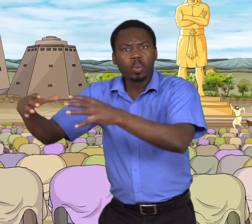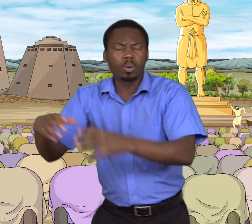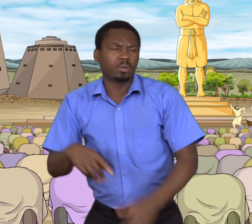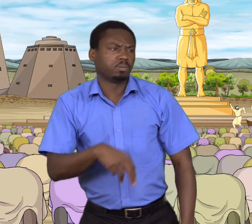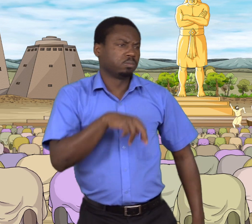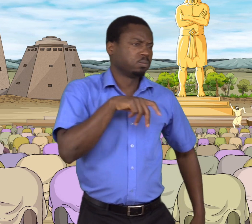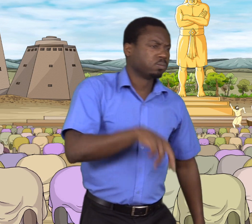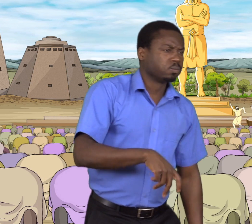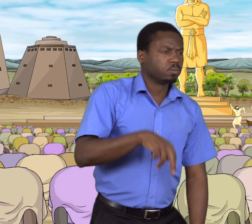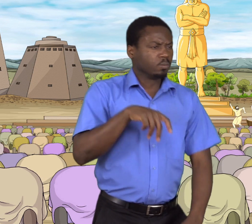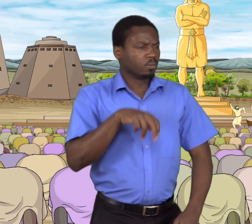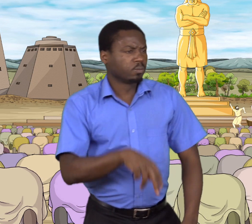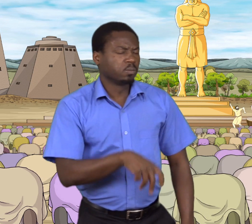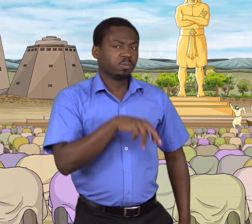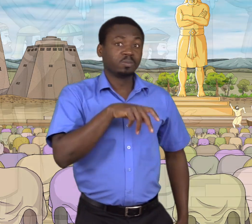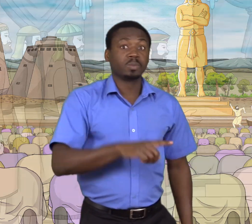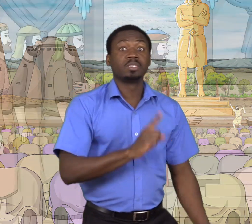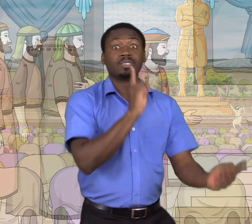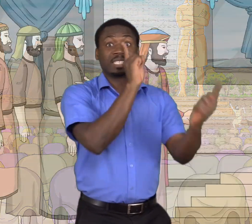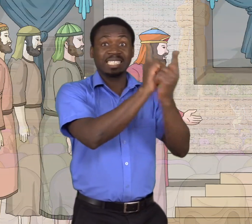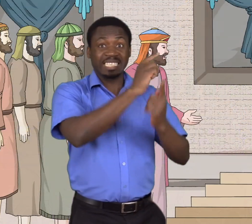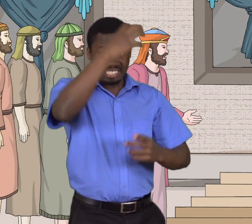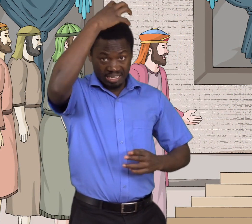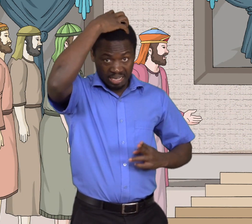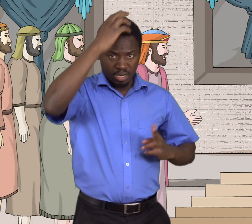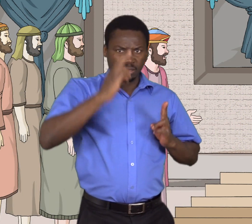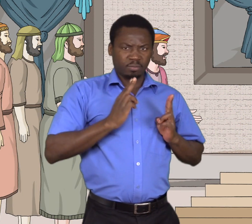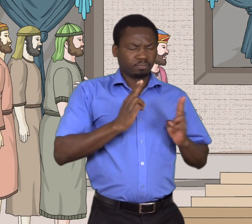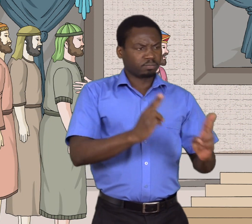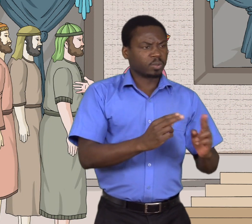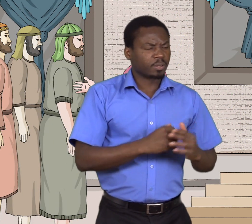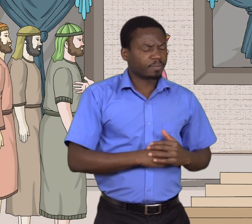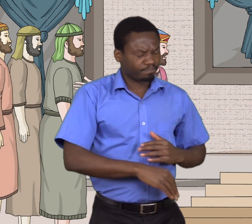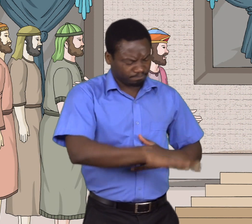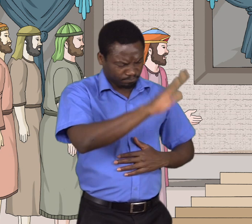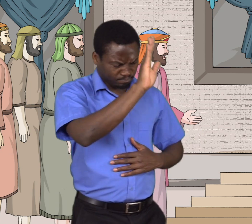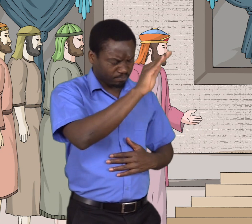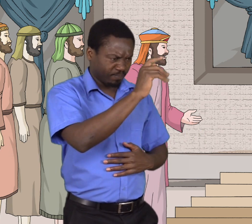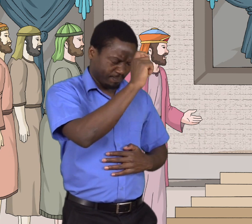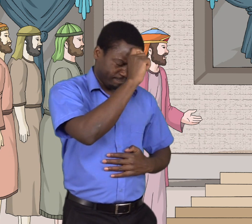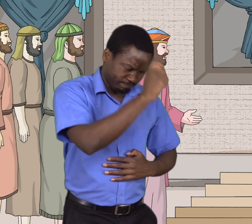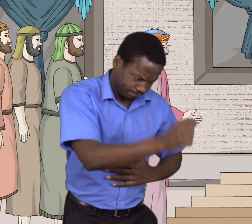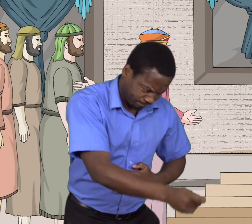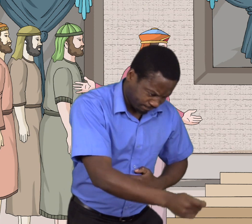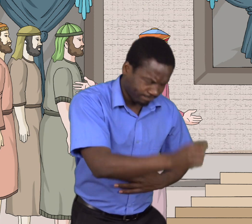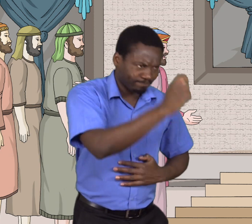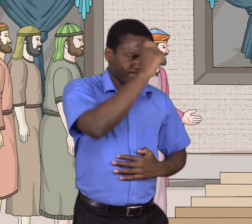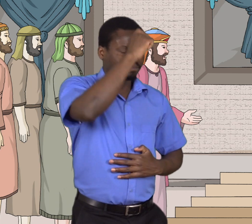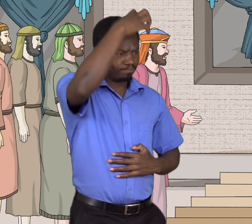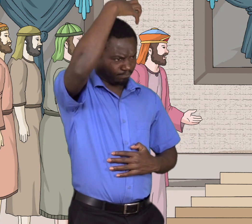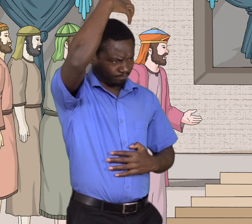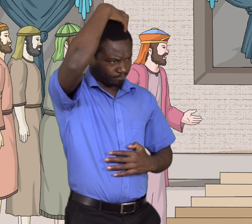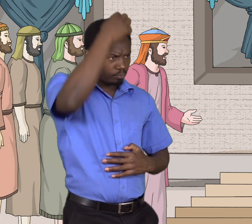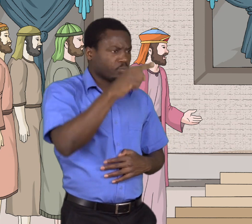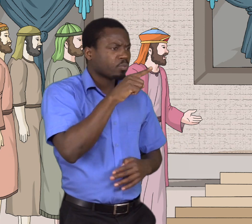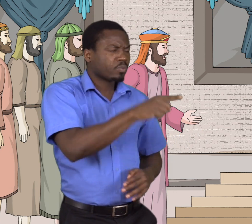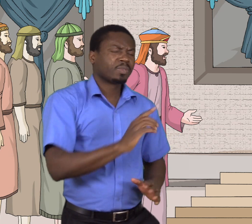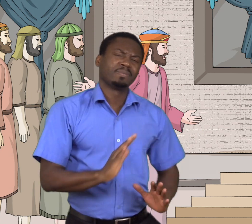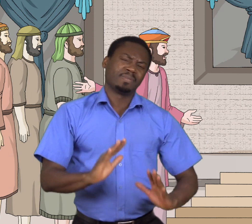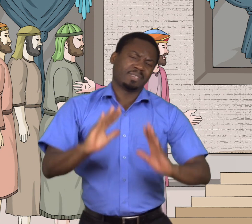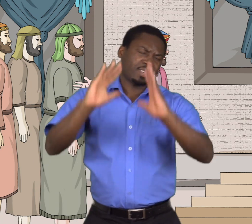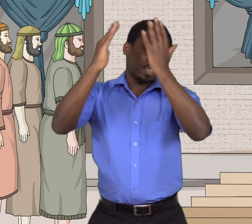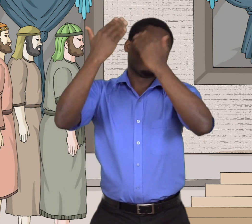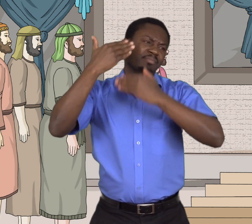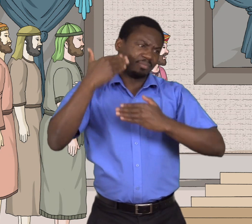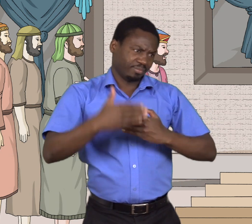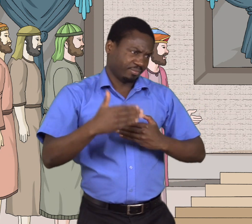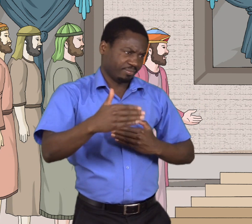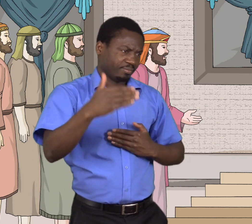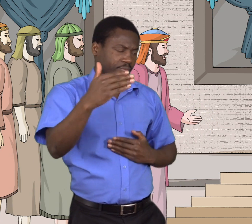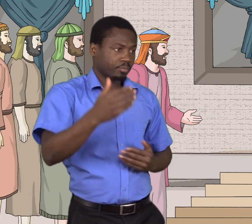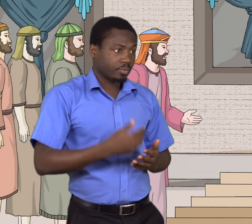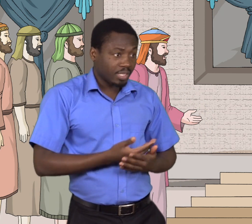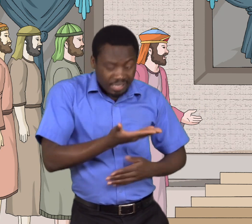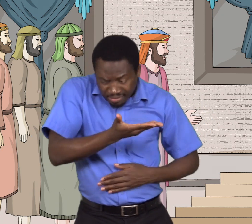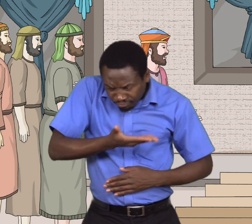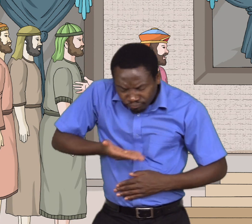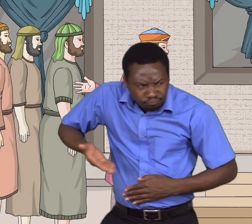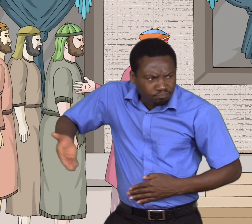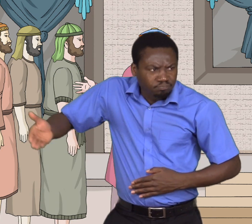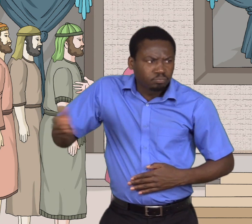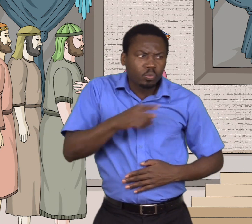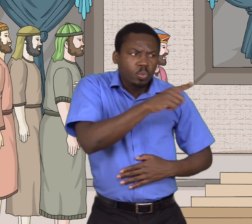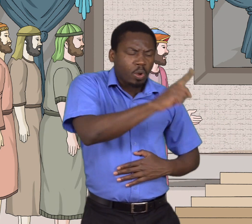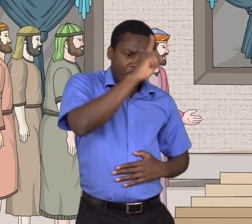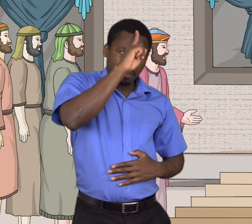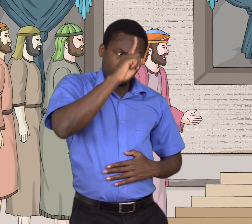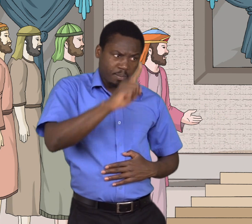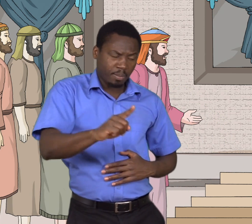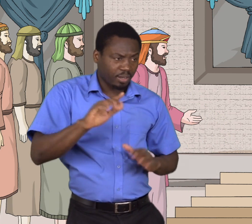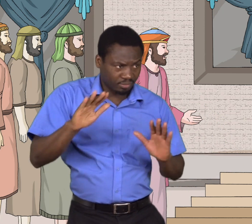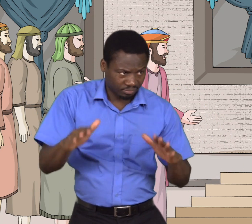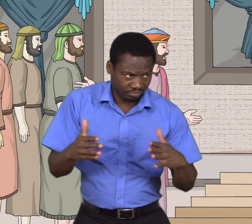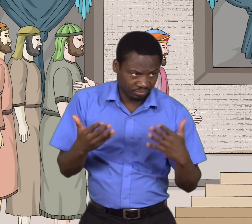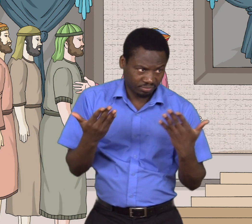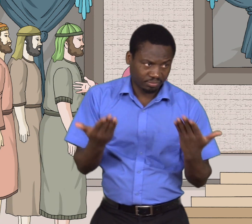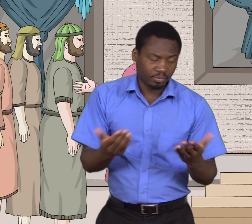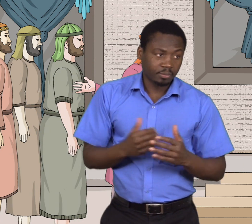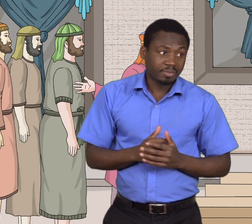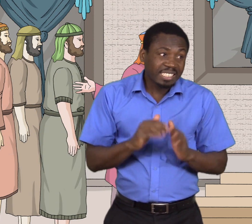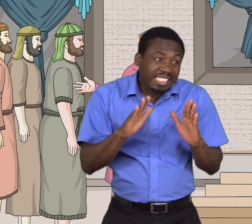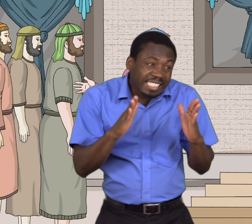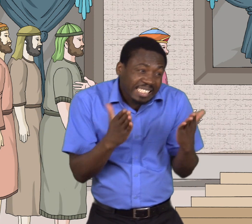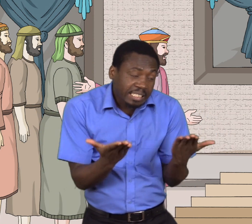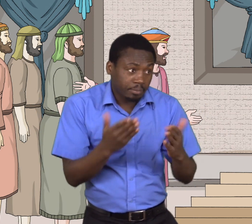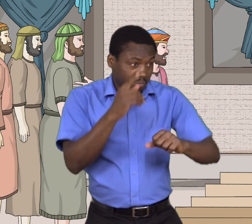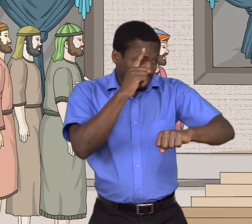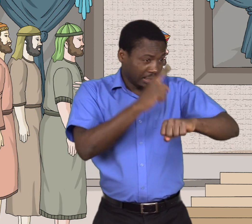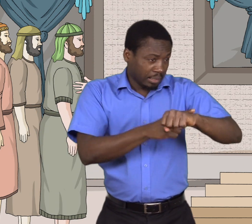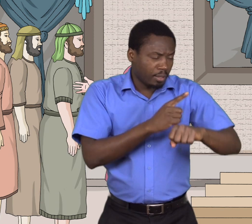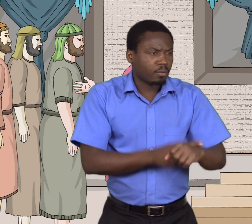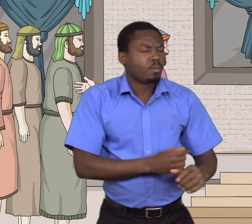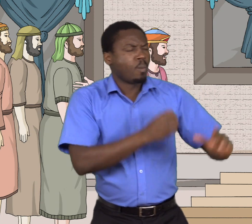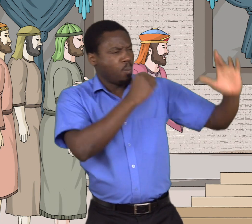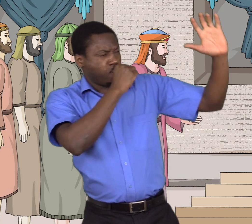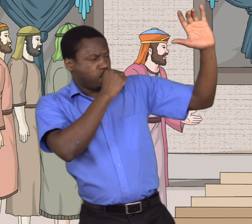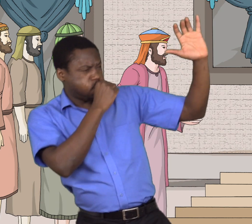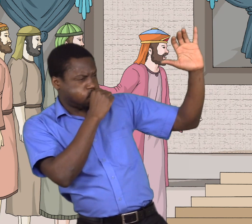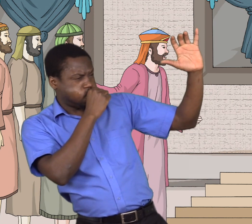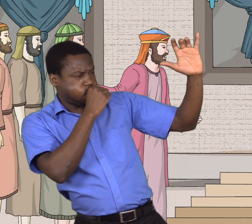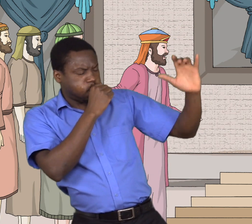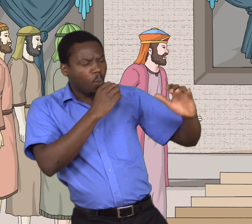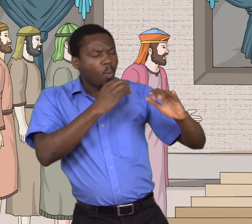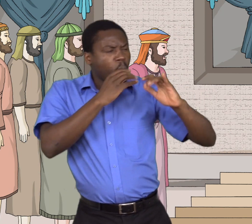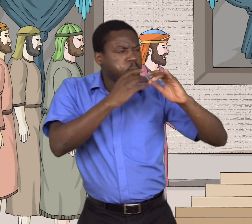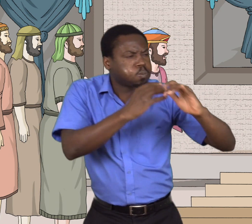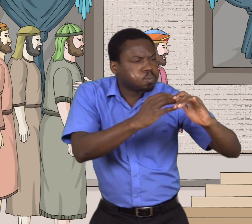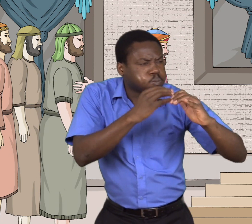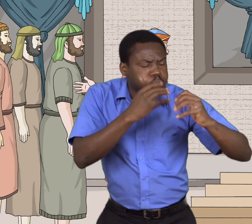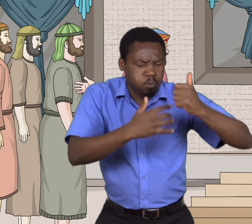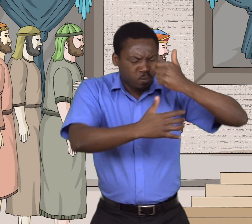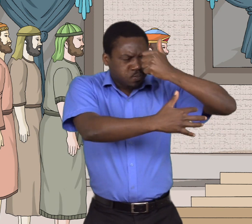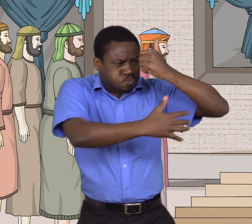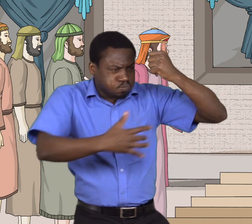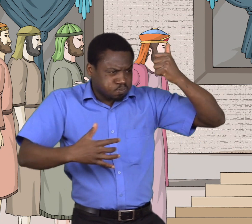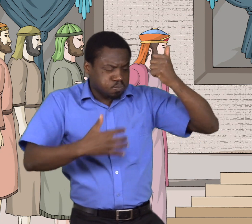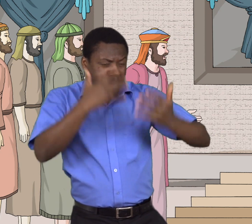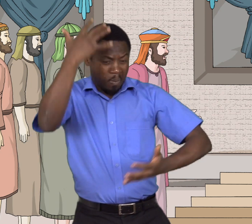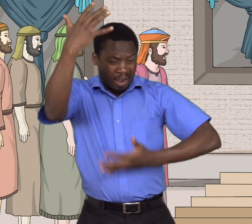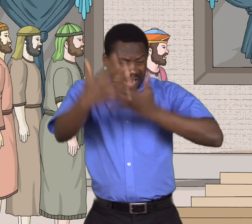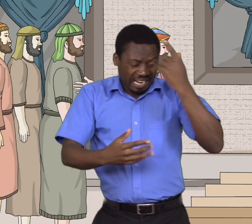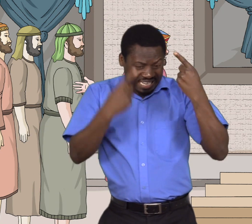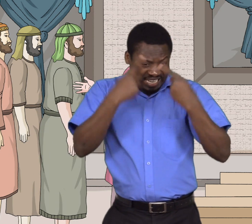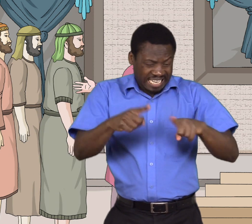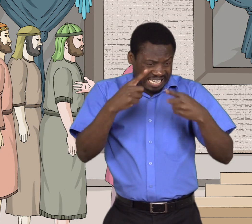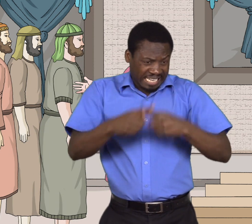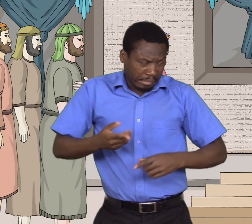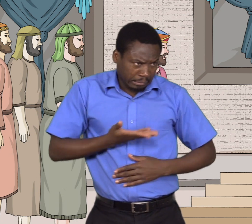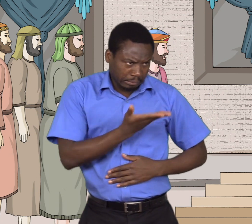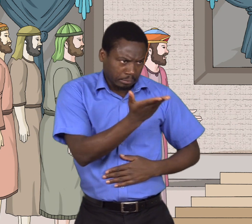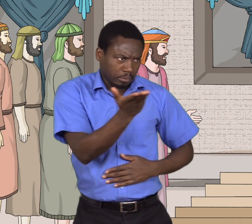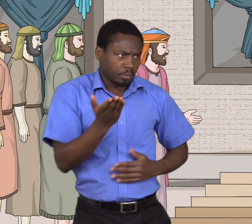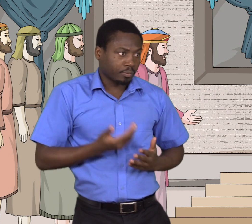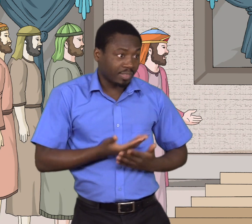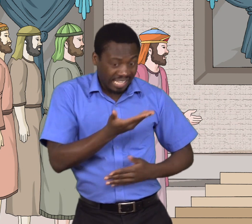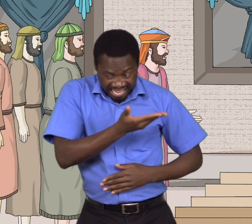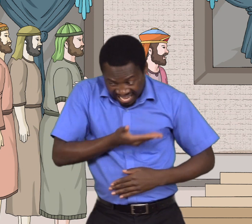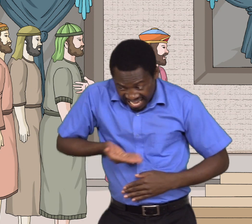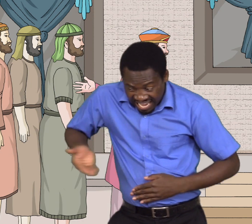At this time some astrologers came forward and maliciously accused the Jews, saying to King Nebuchadnezzar, “O king, may you live forever!